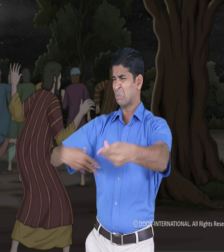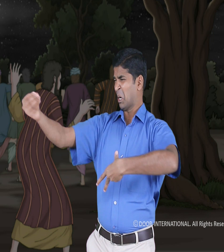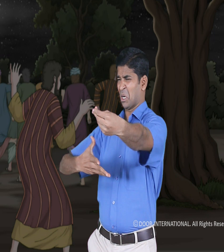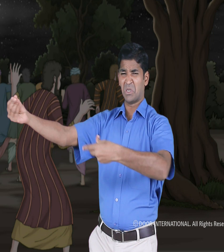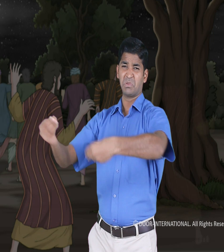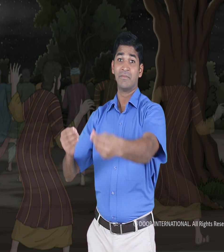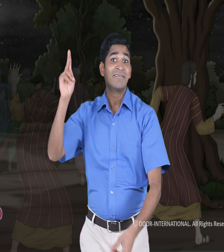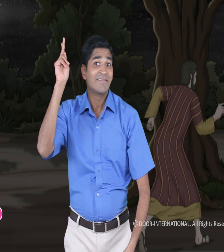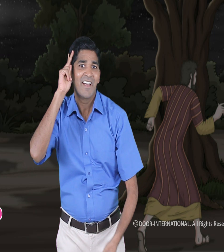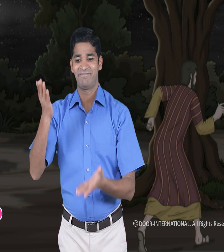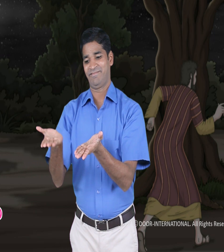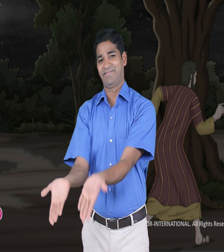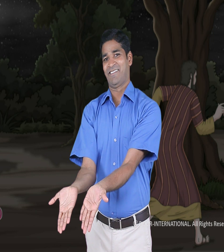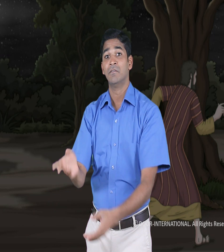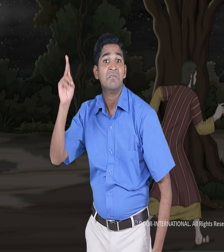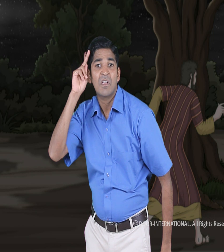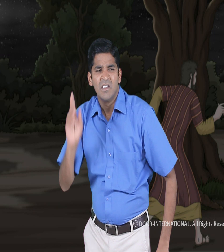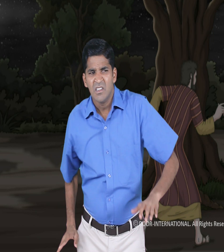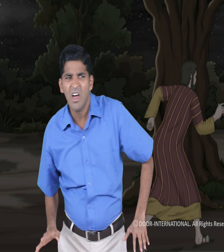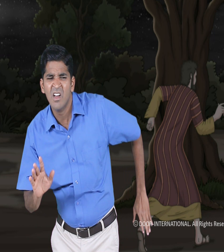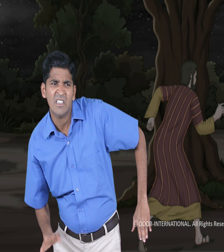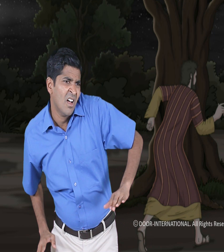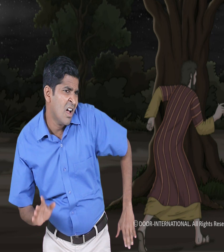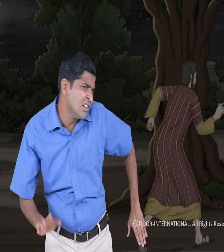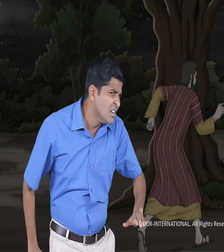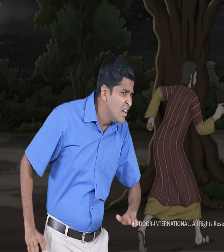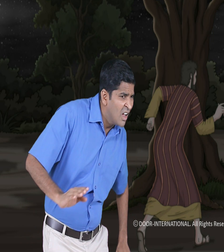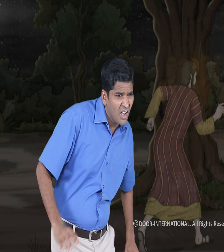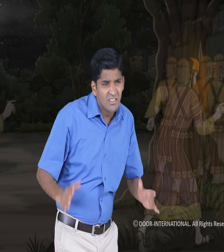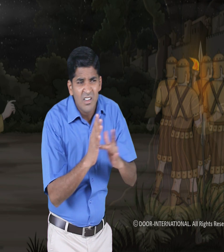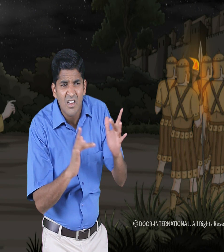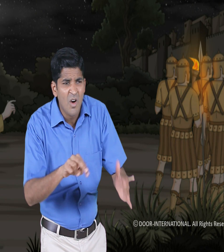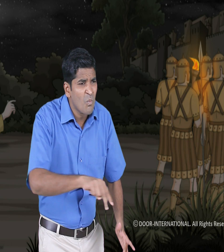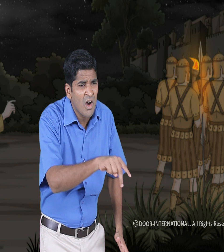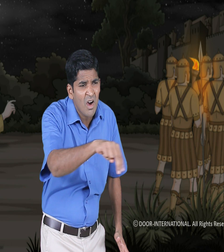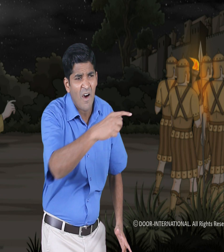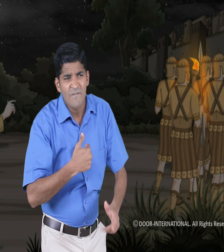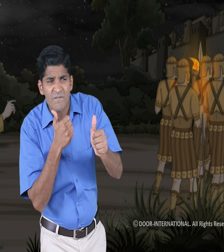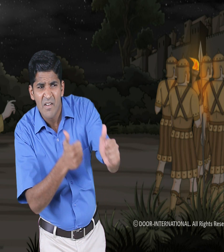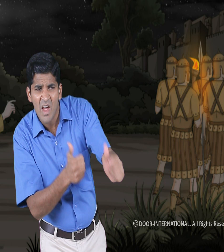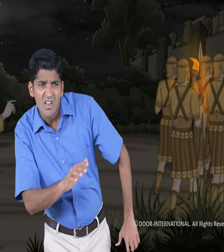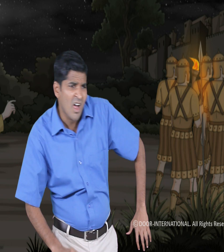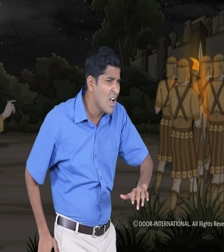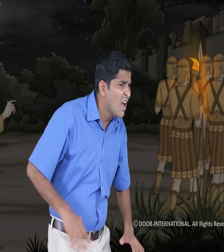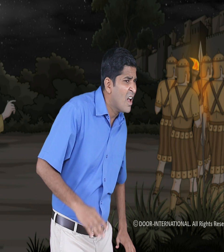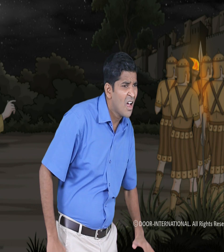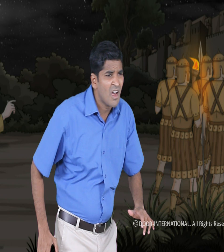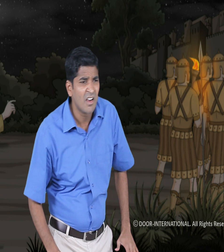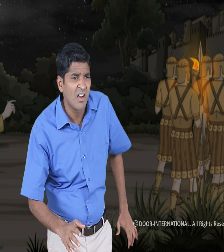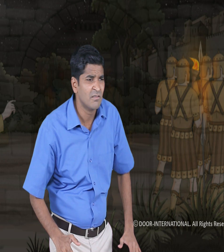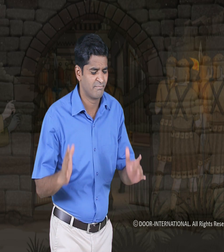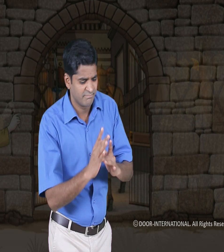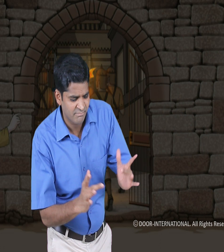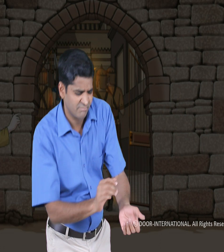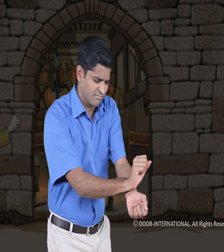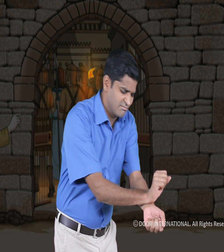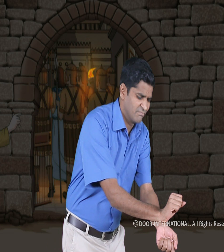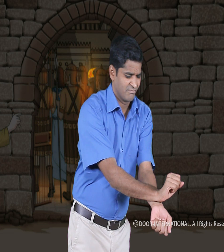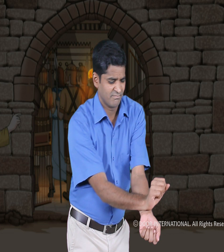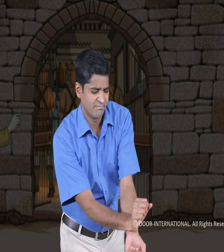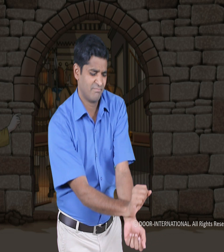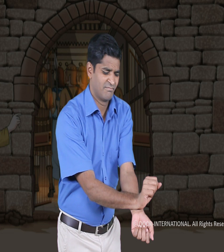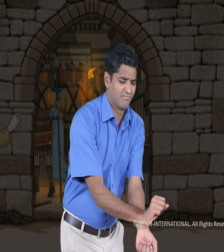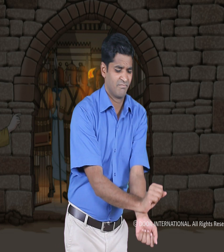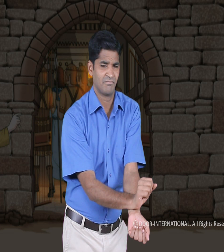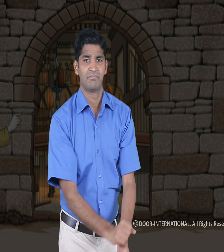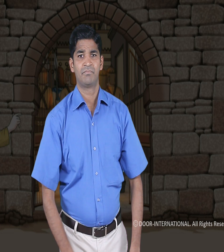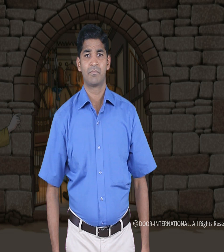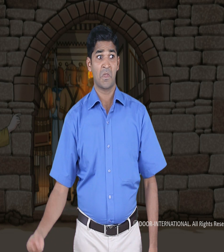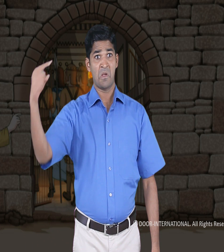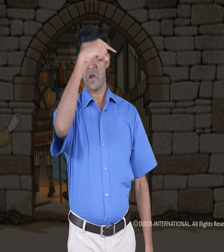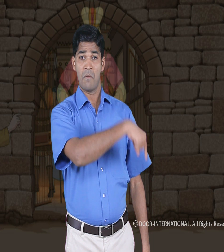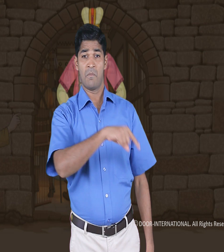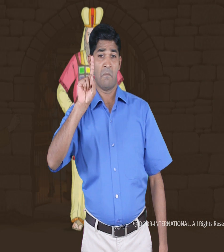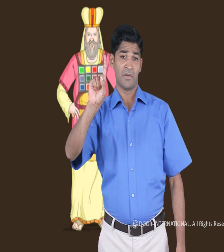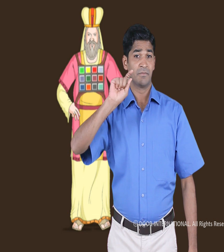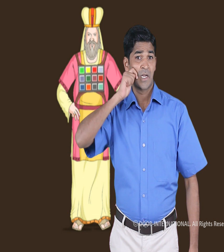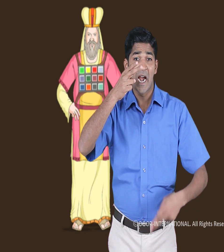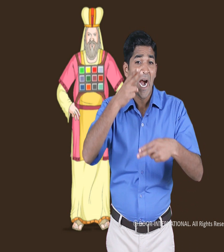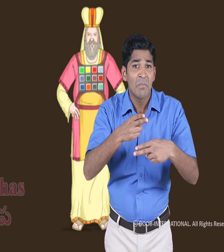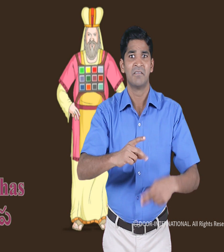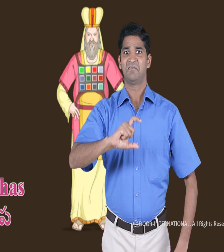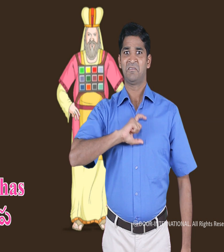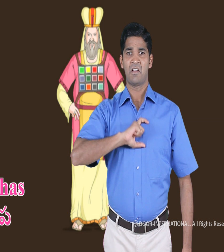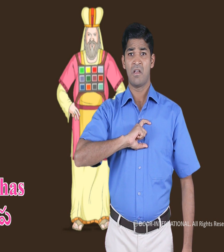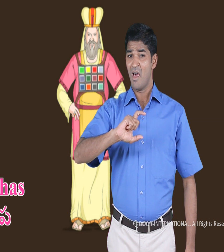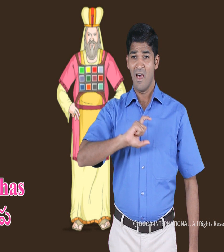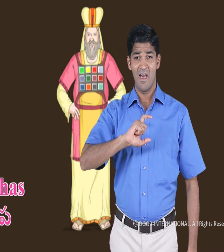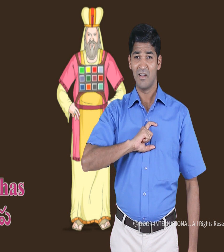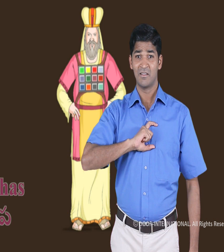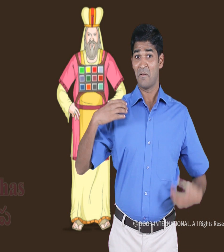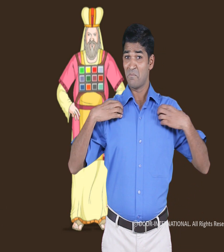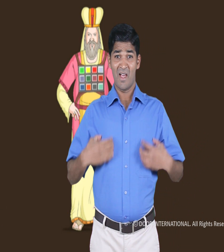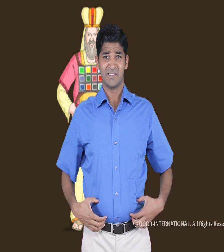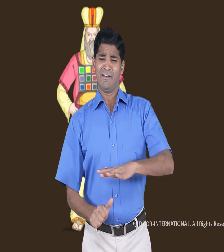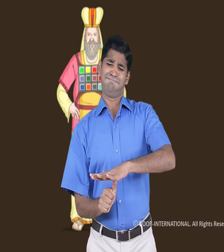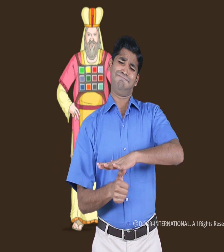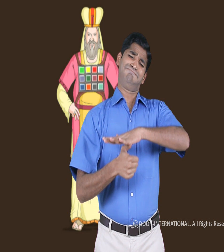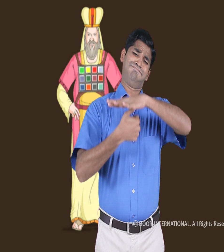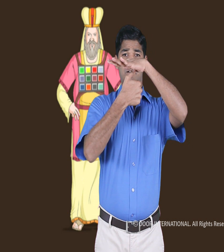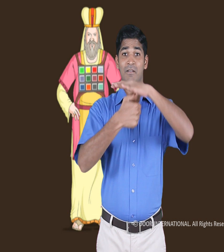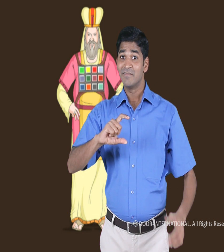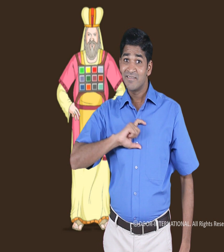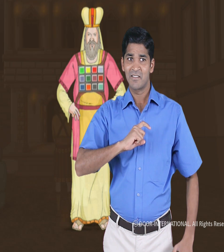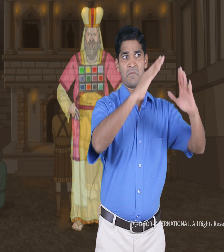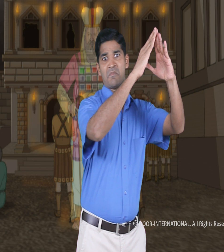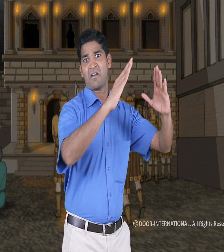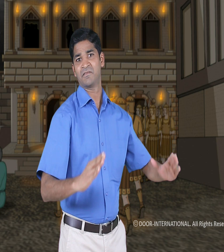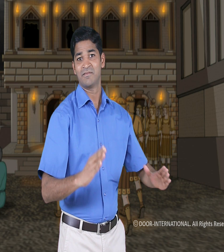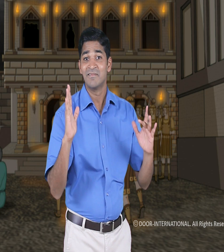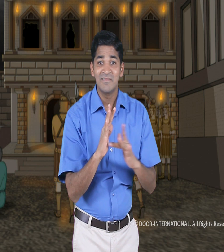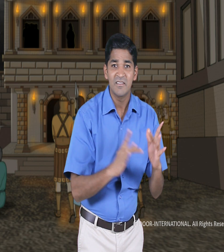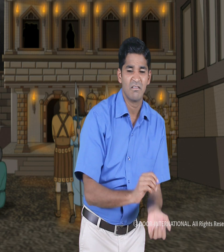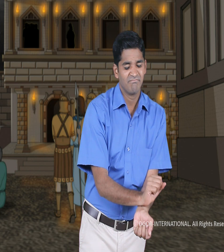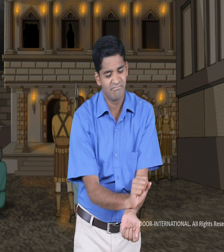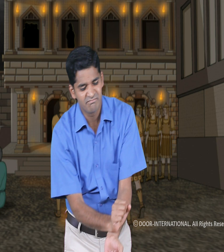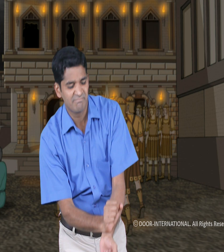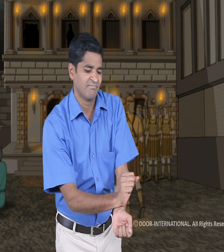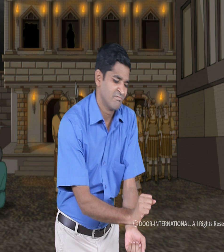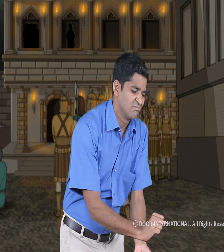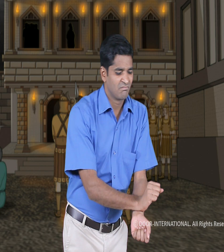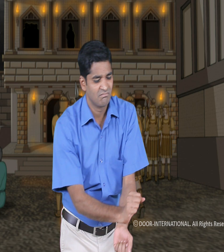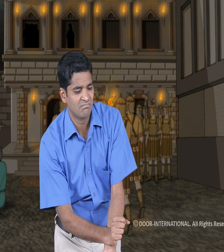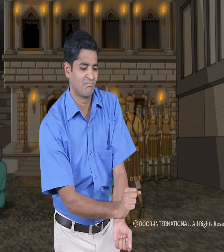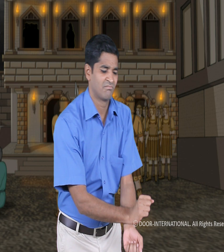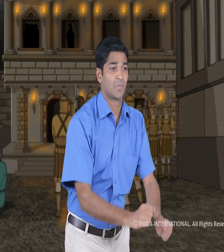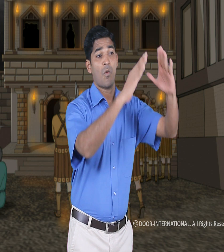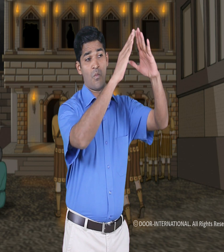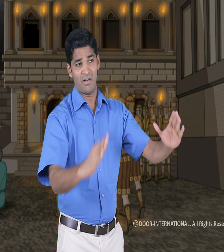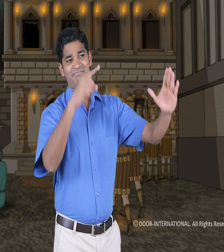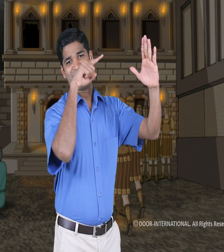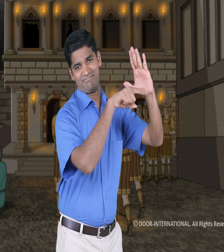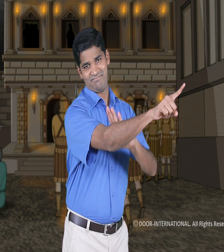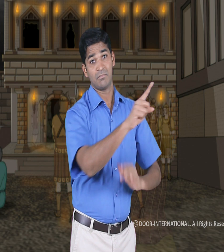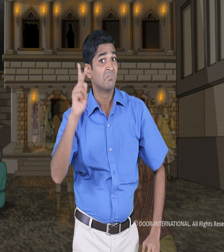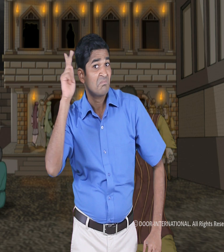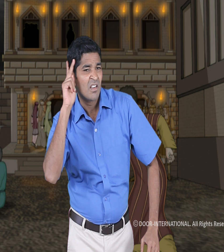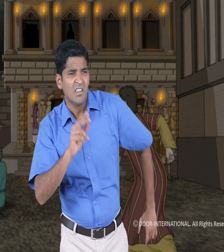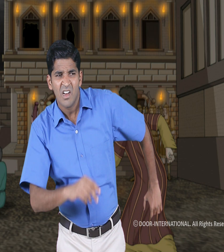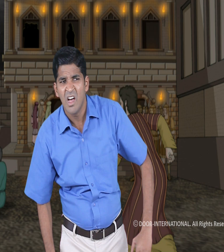But Peter followed Him at a distance, right up to the courtyard of the high priest.